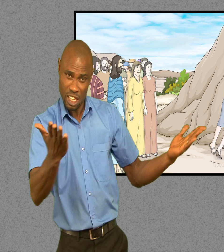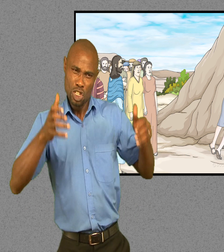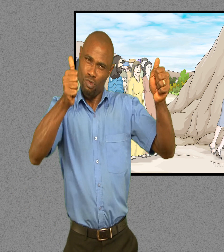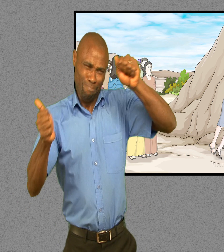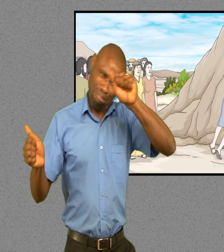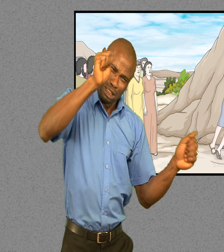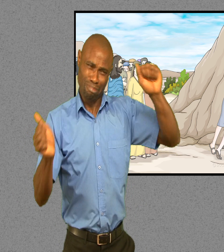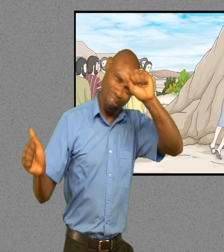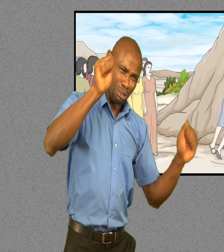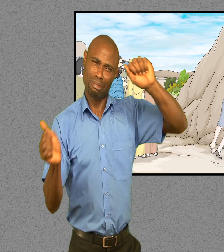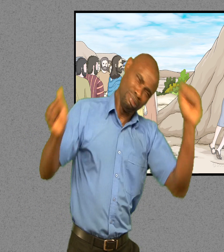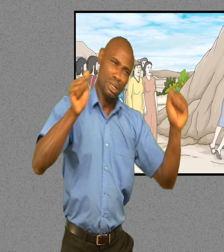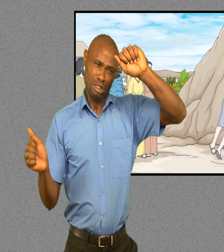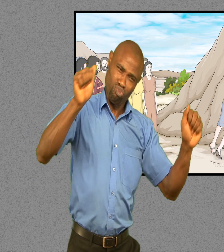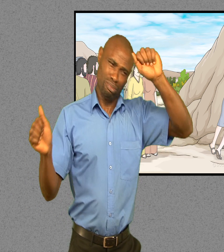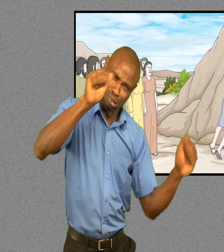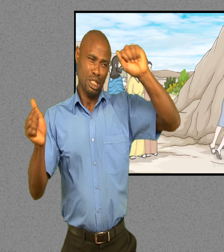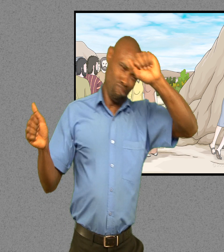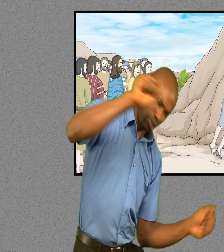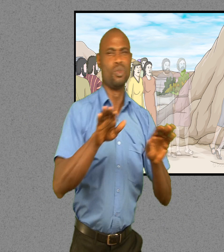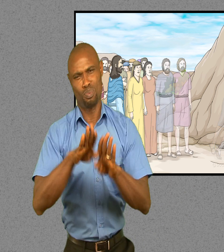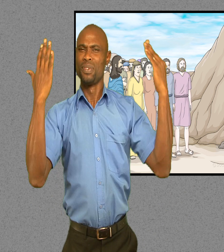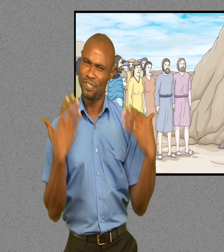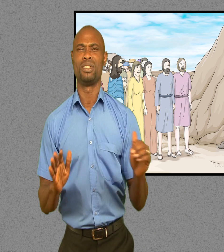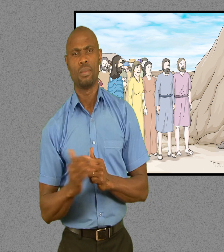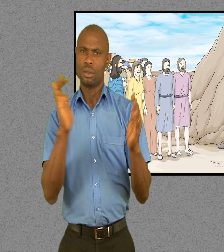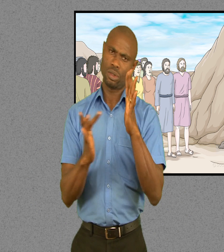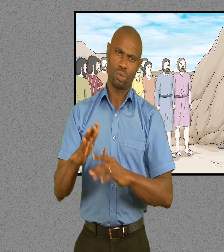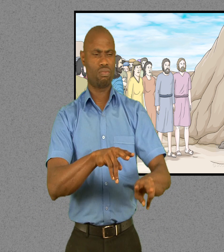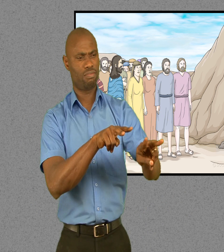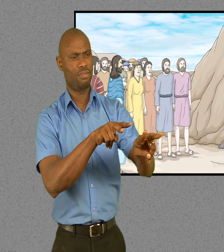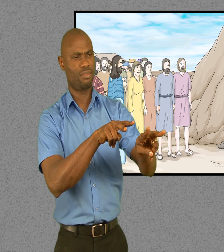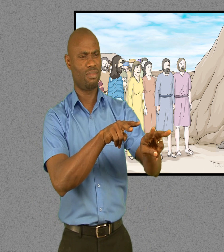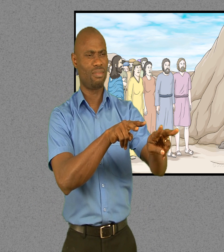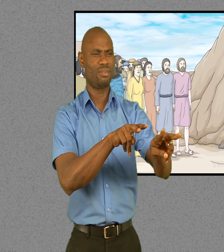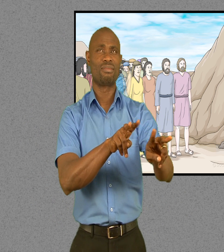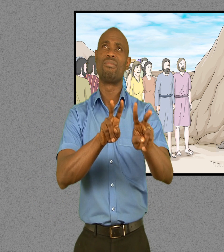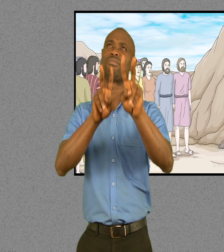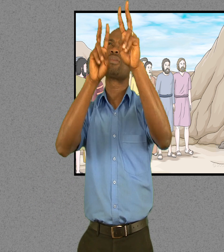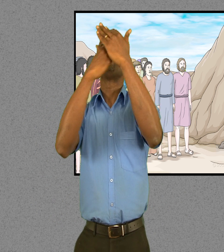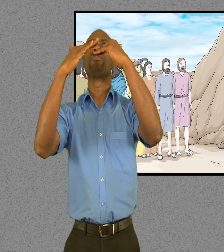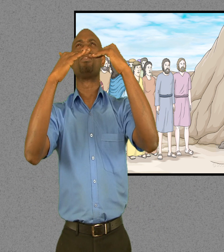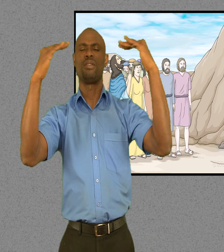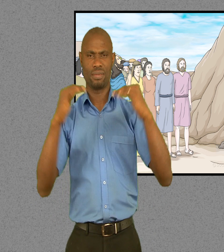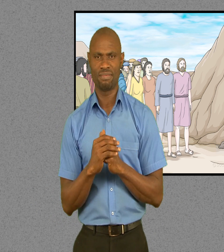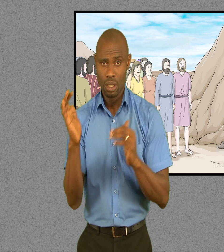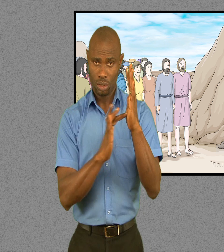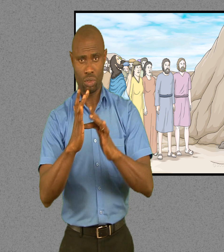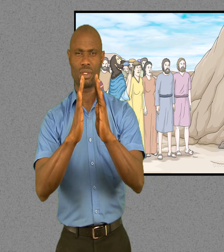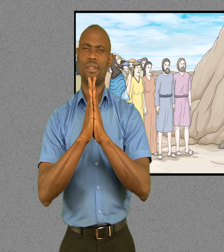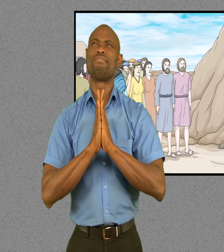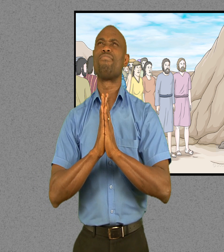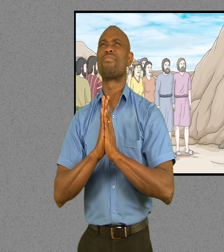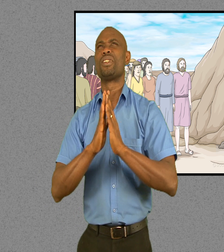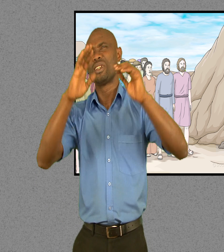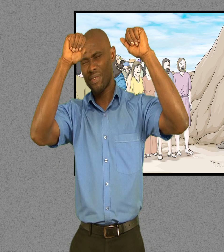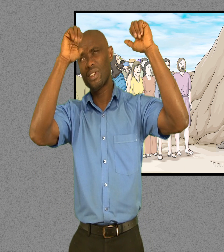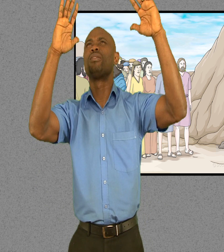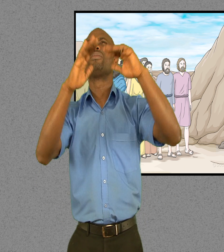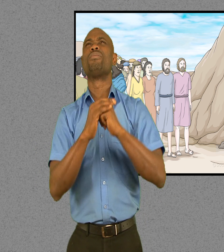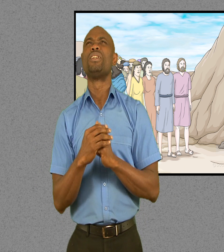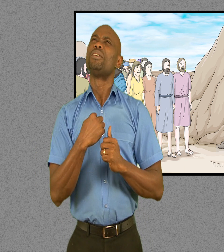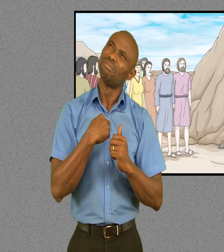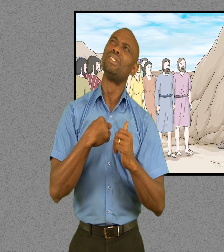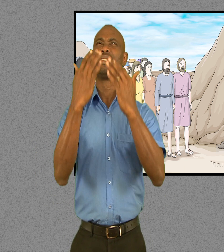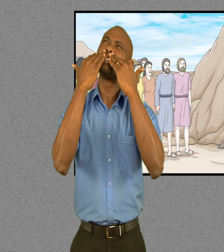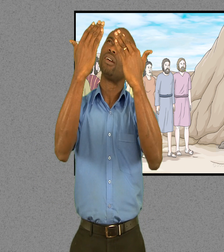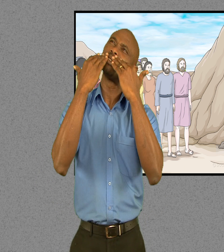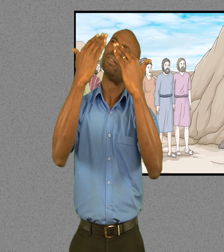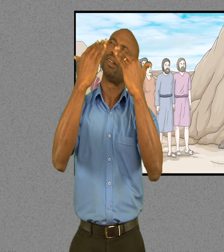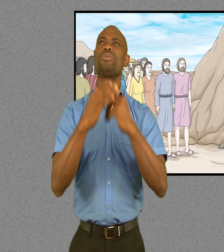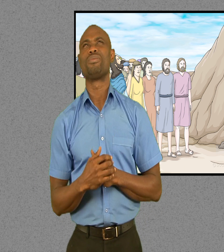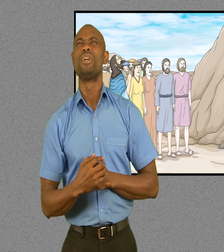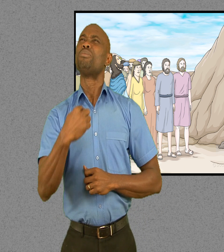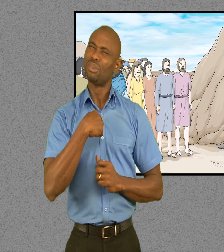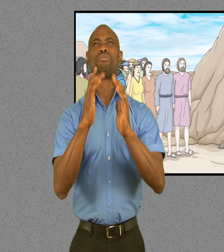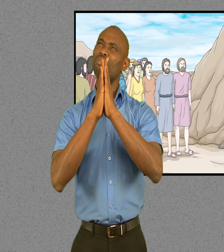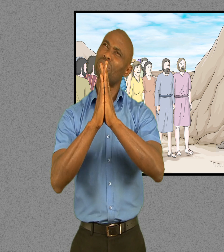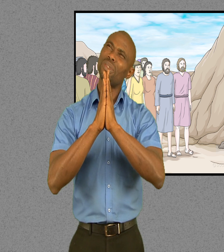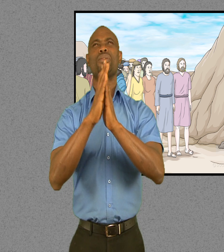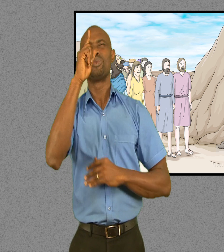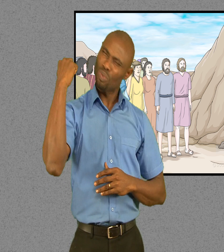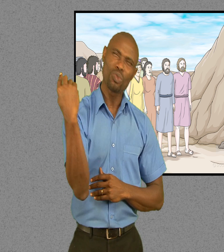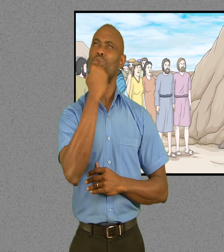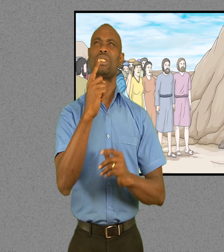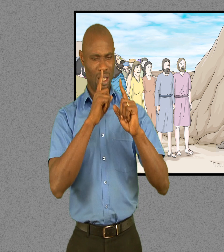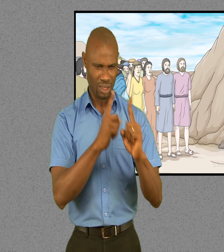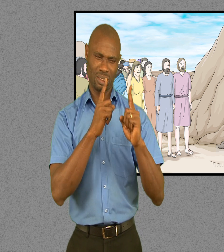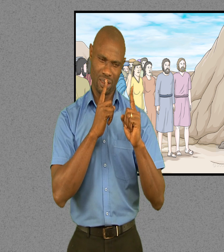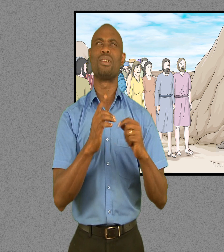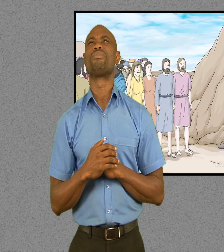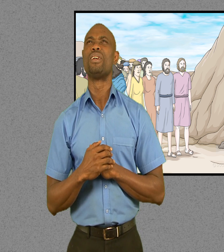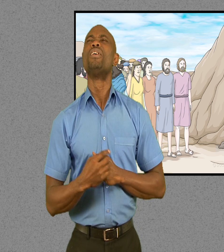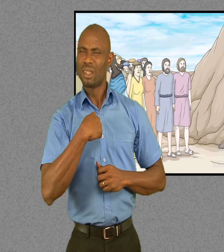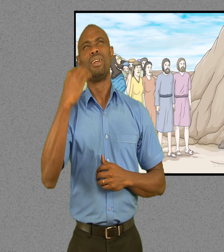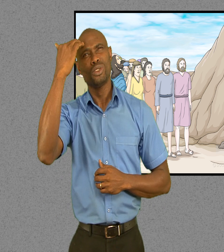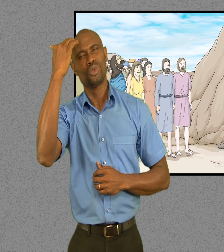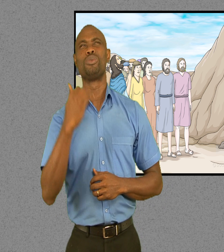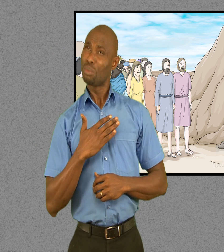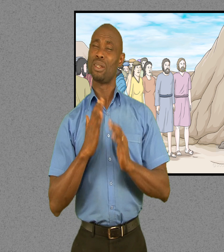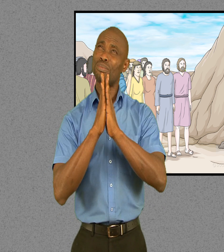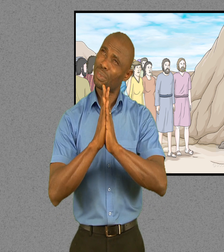Then Jesus lifted His eyes upward and said, “Father, I thank You that You have heard Me.